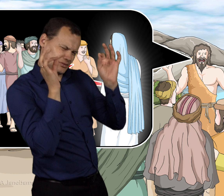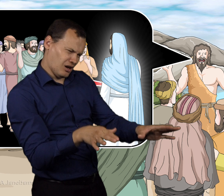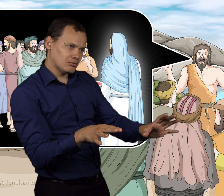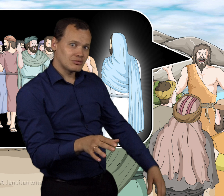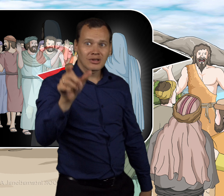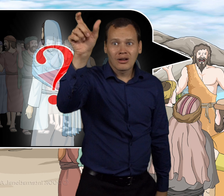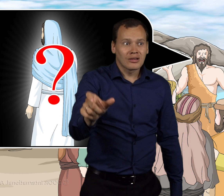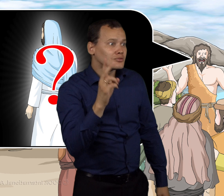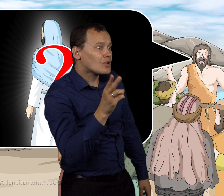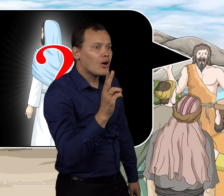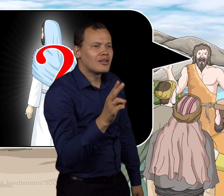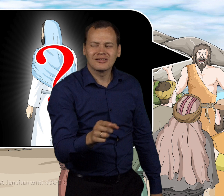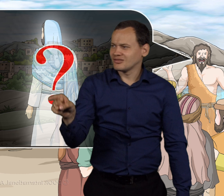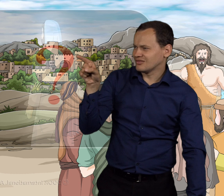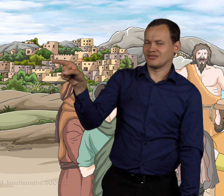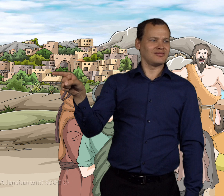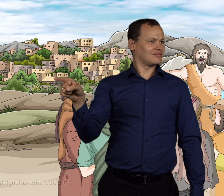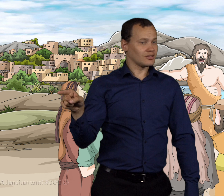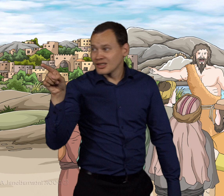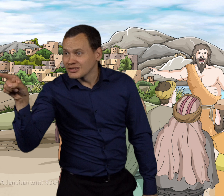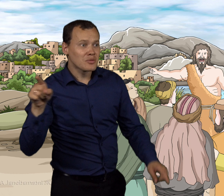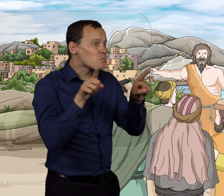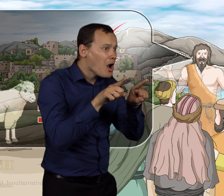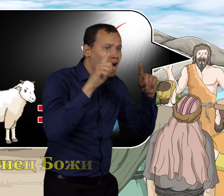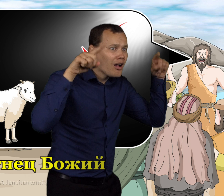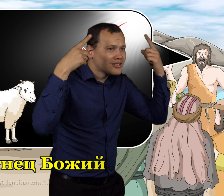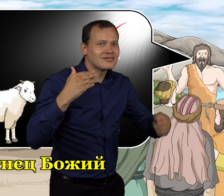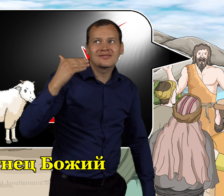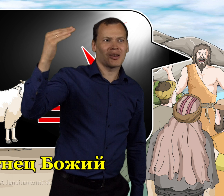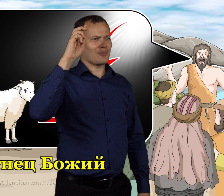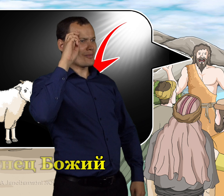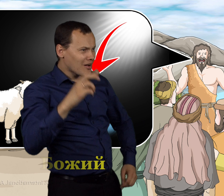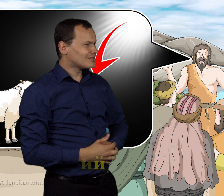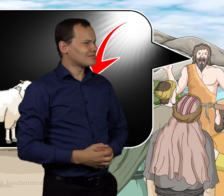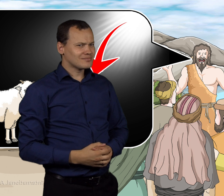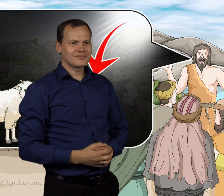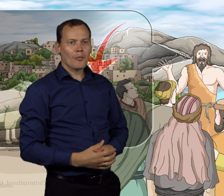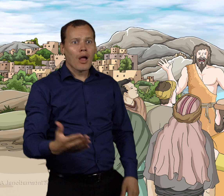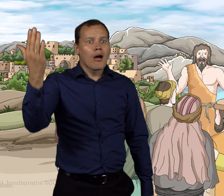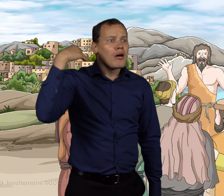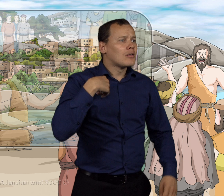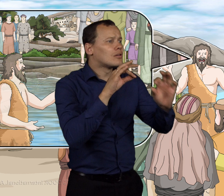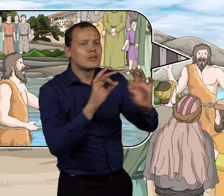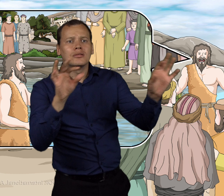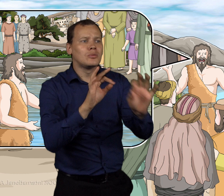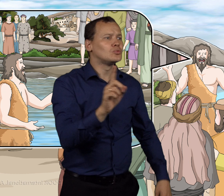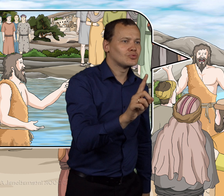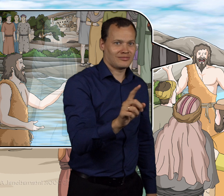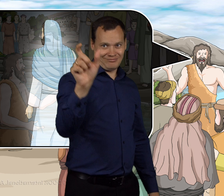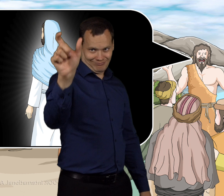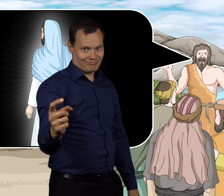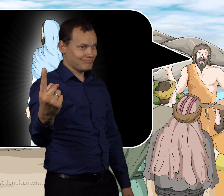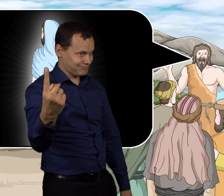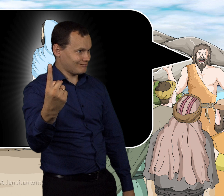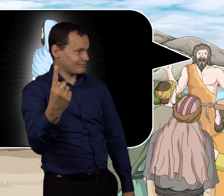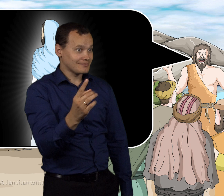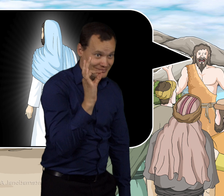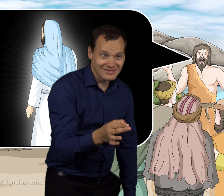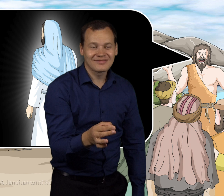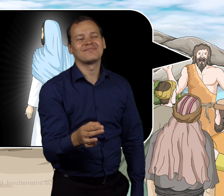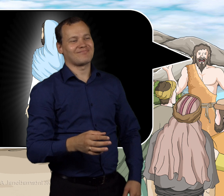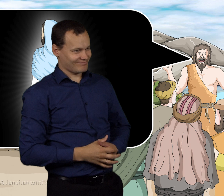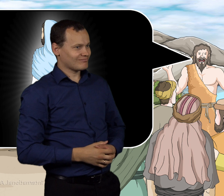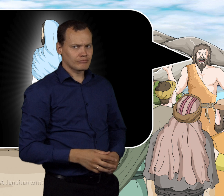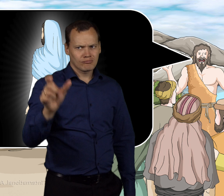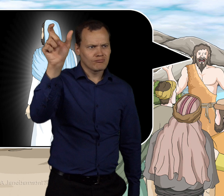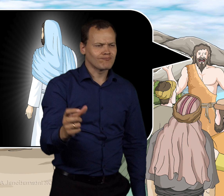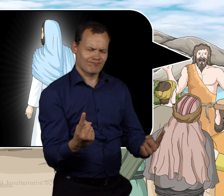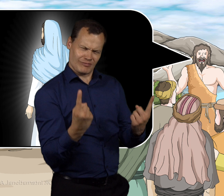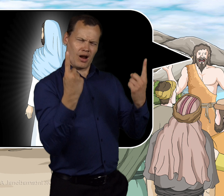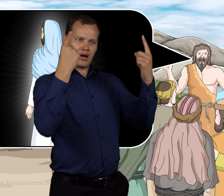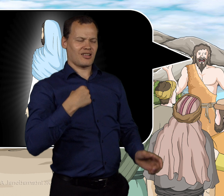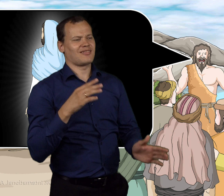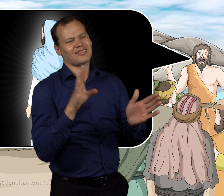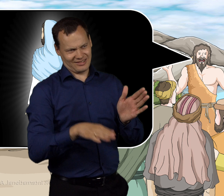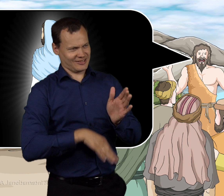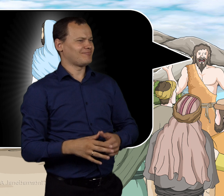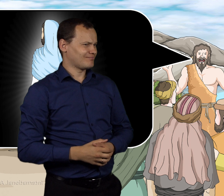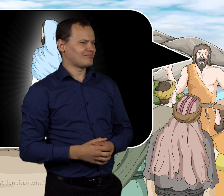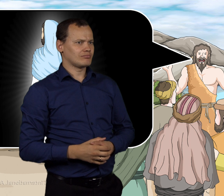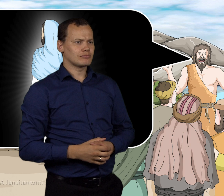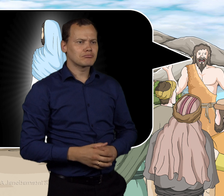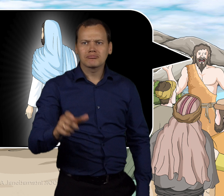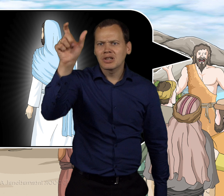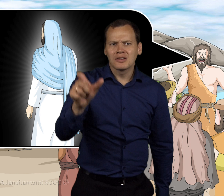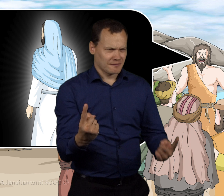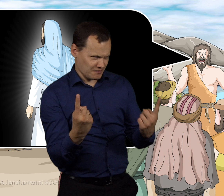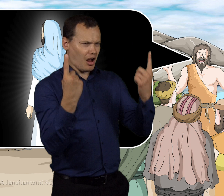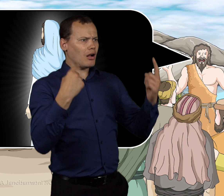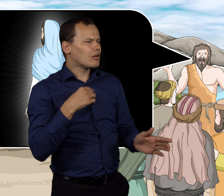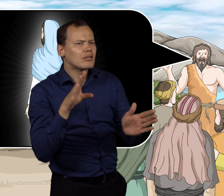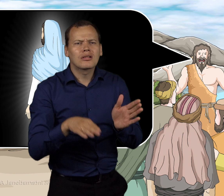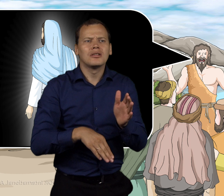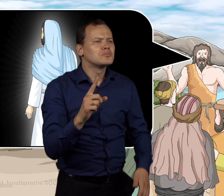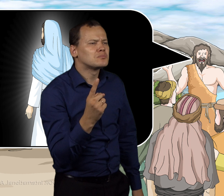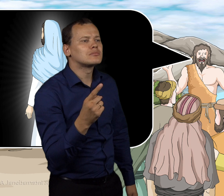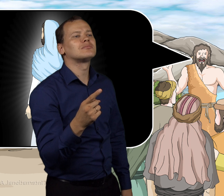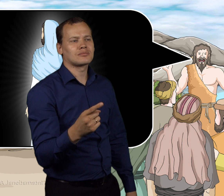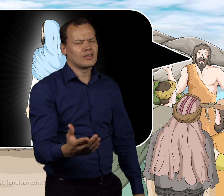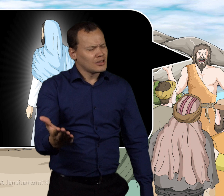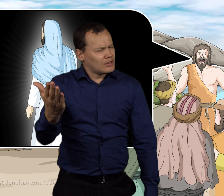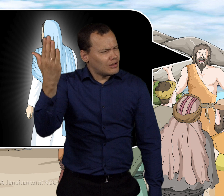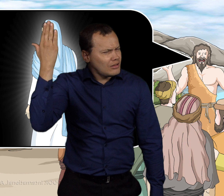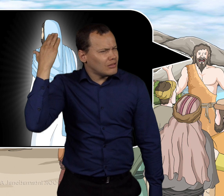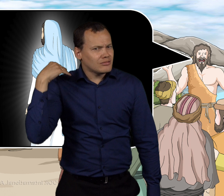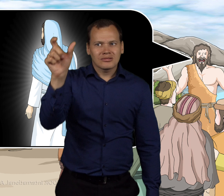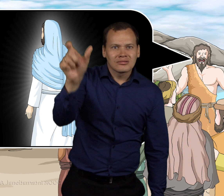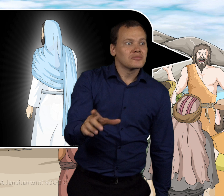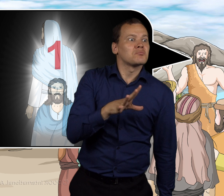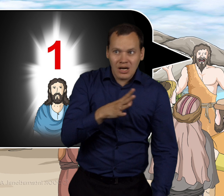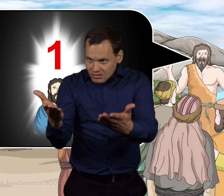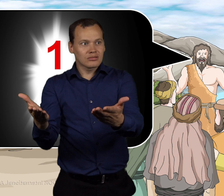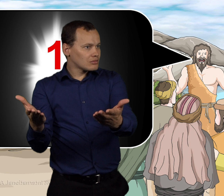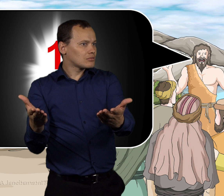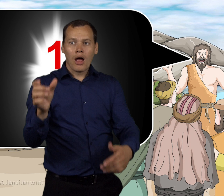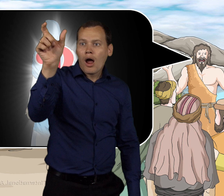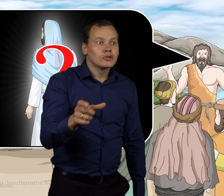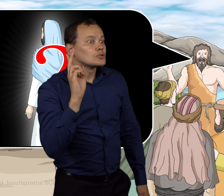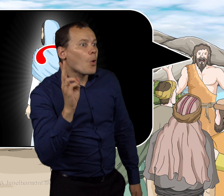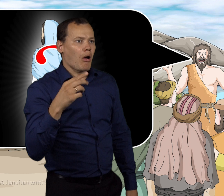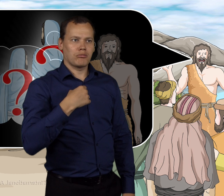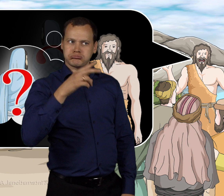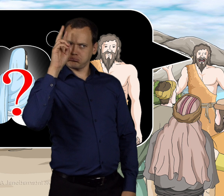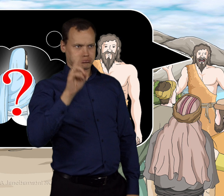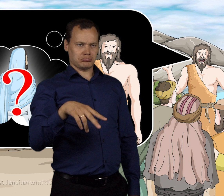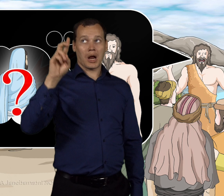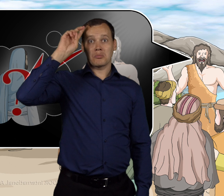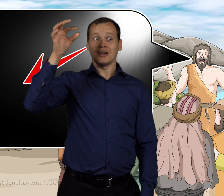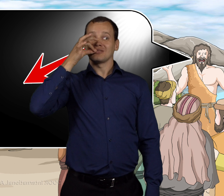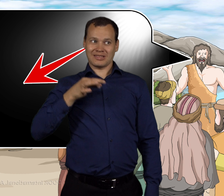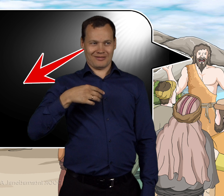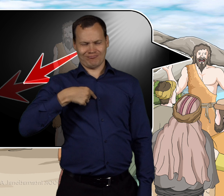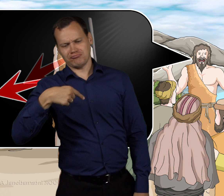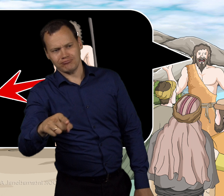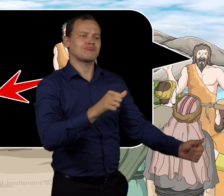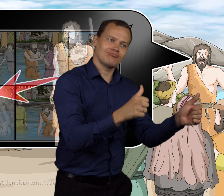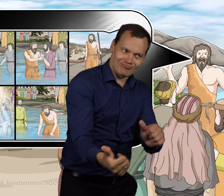This is He of whom I said, ‘A man who comes after me has surpassed me because He was before me.’